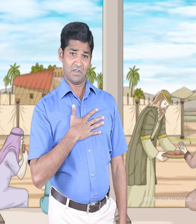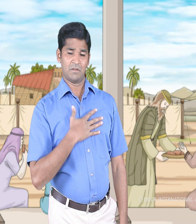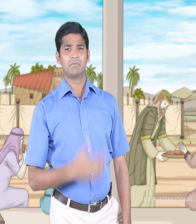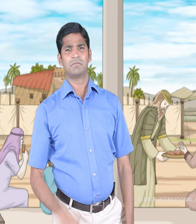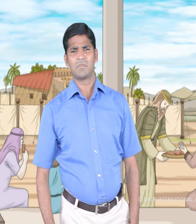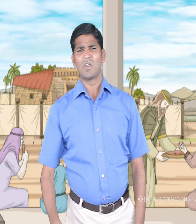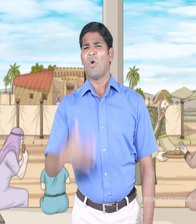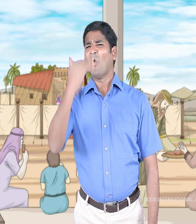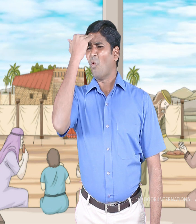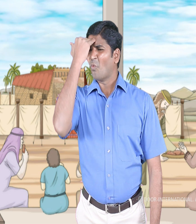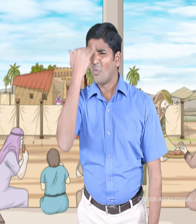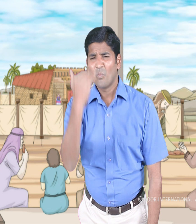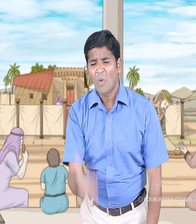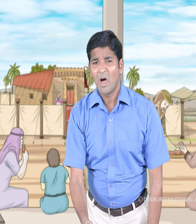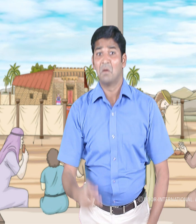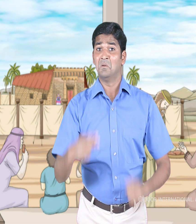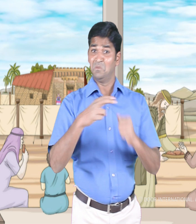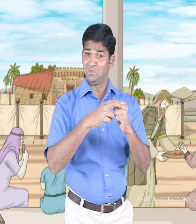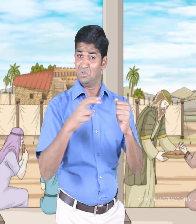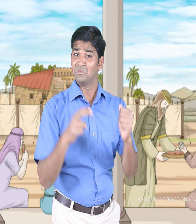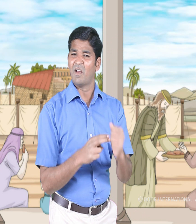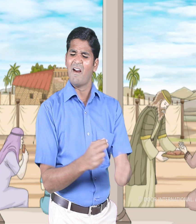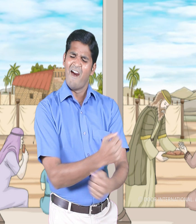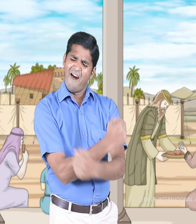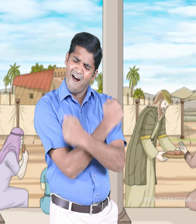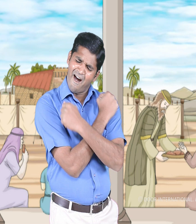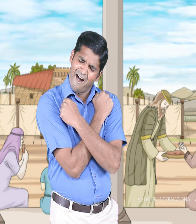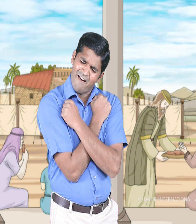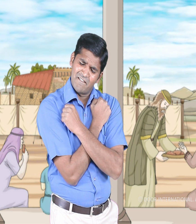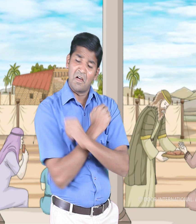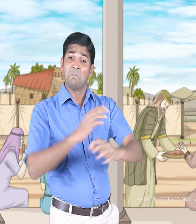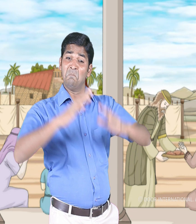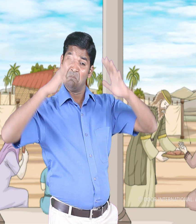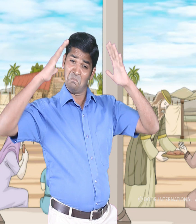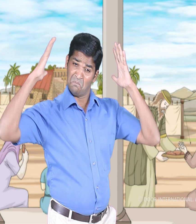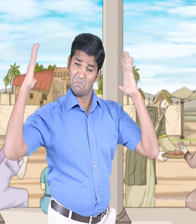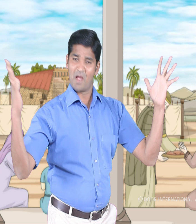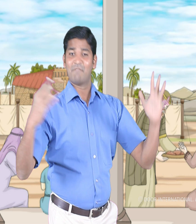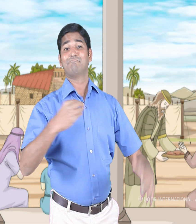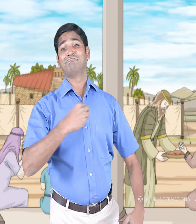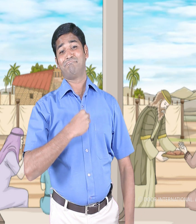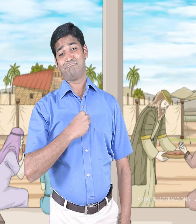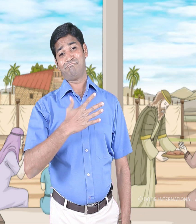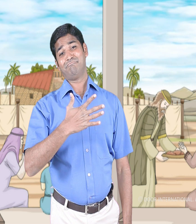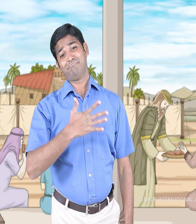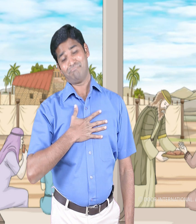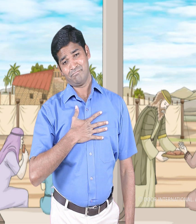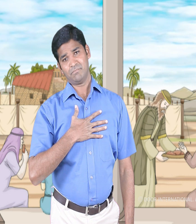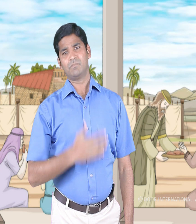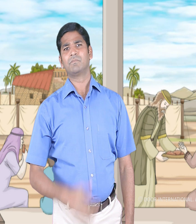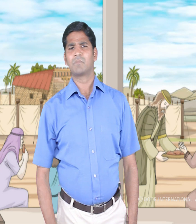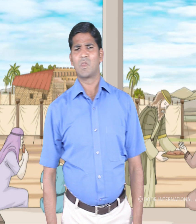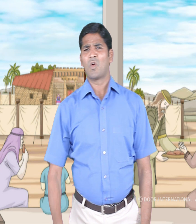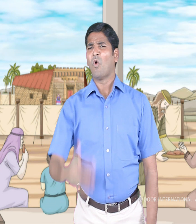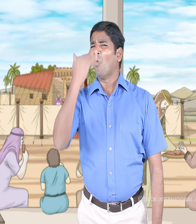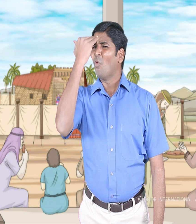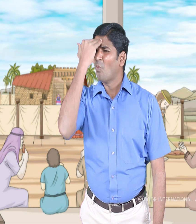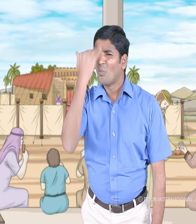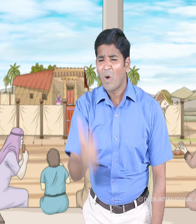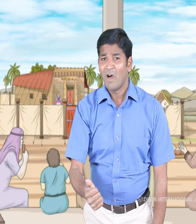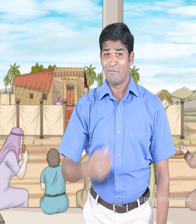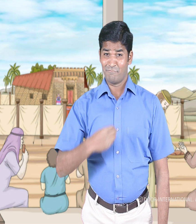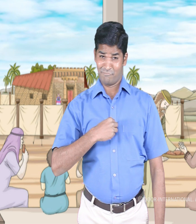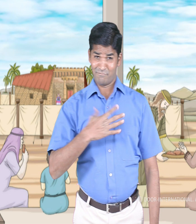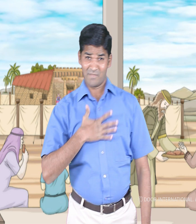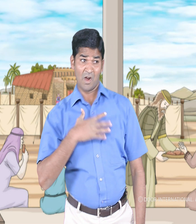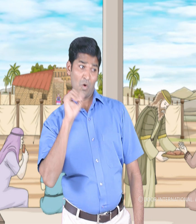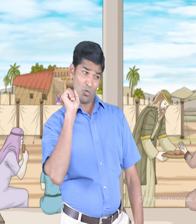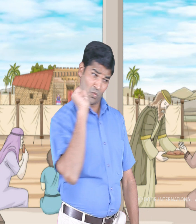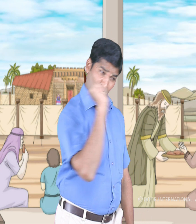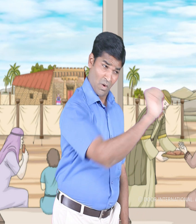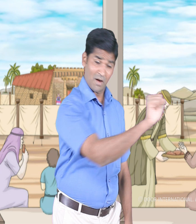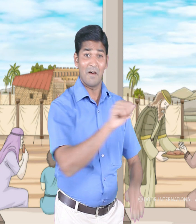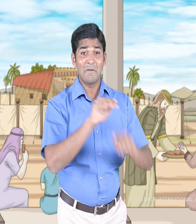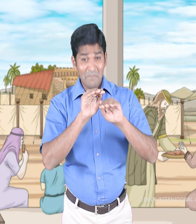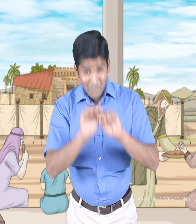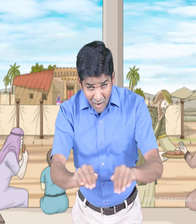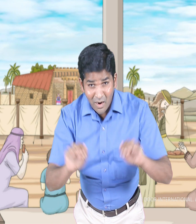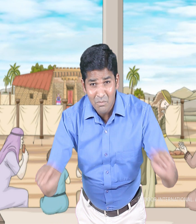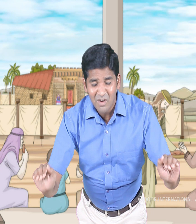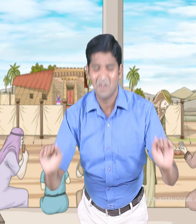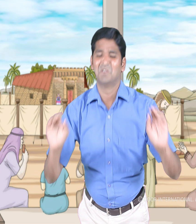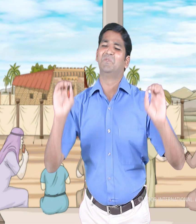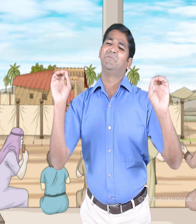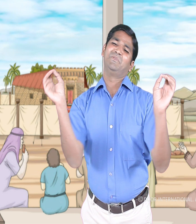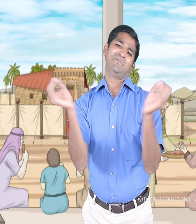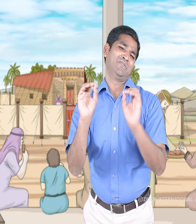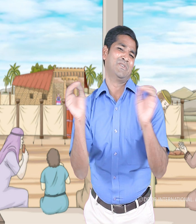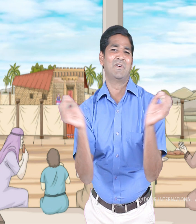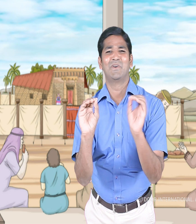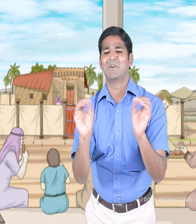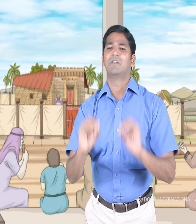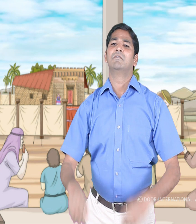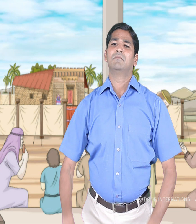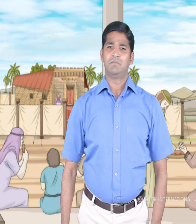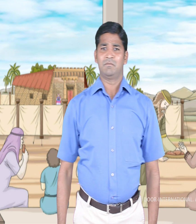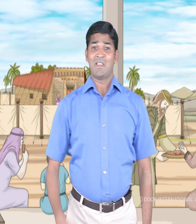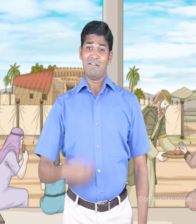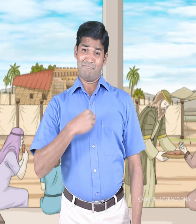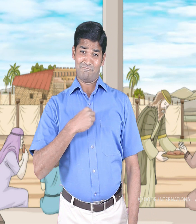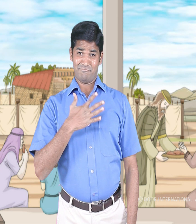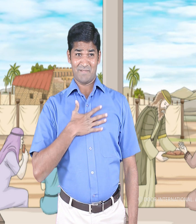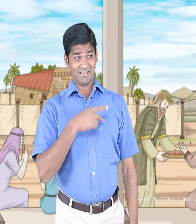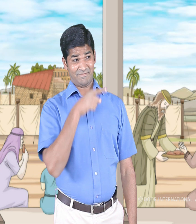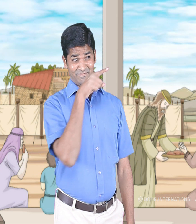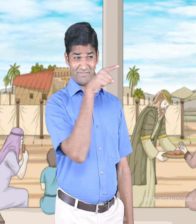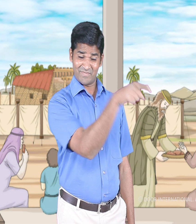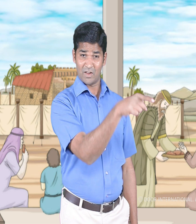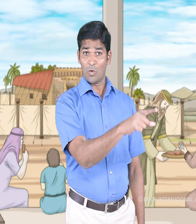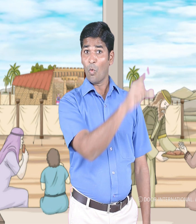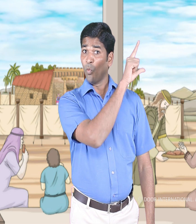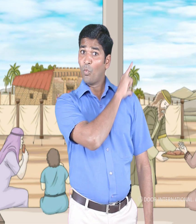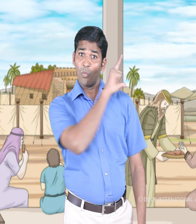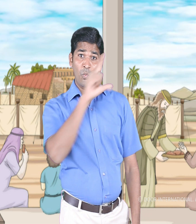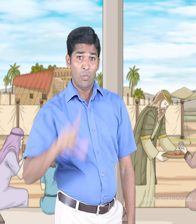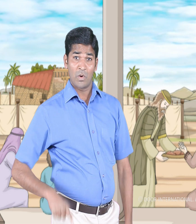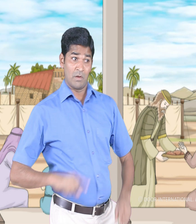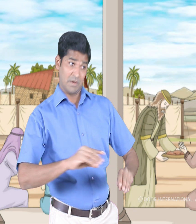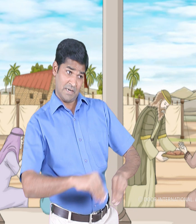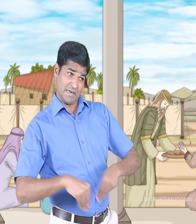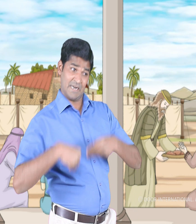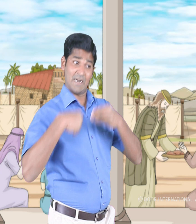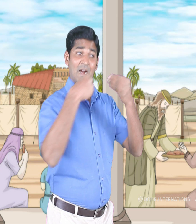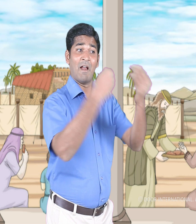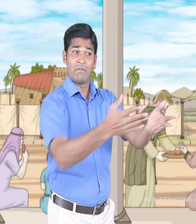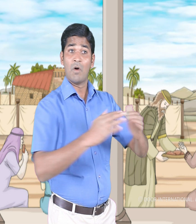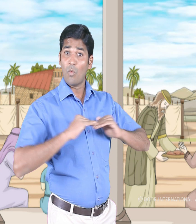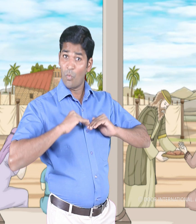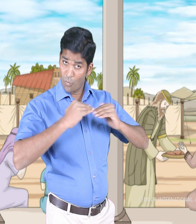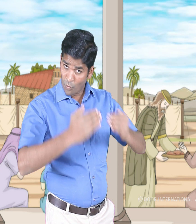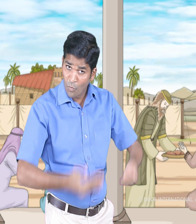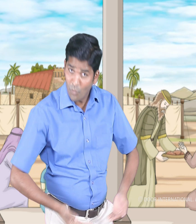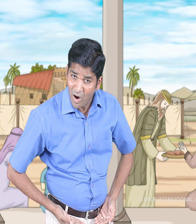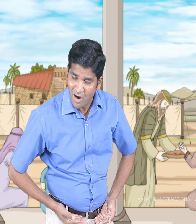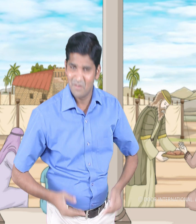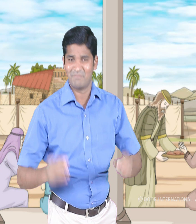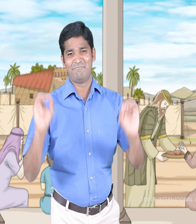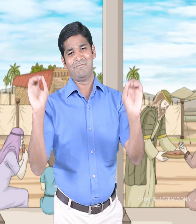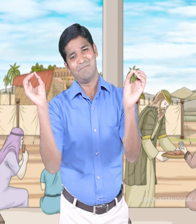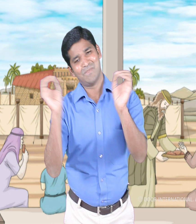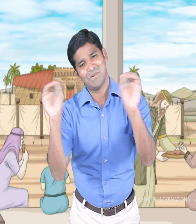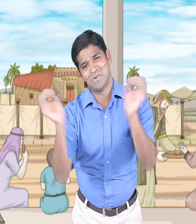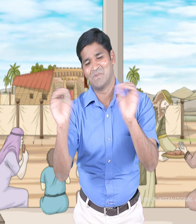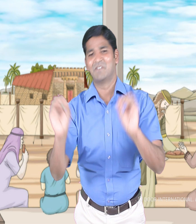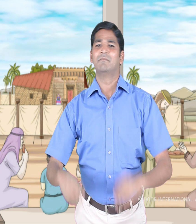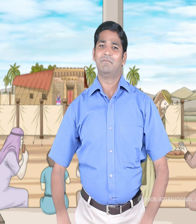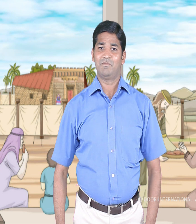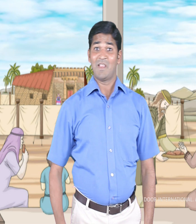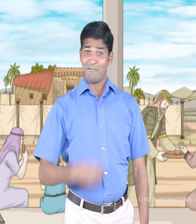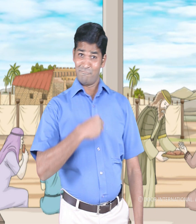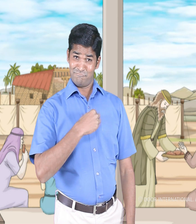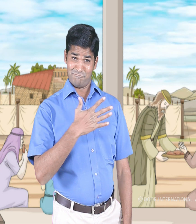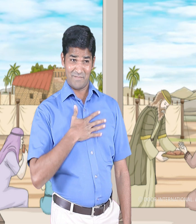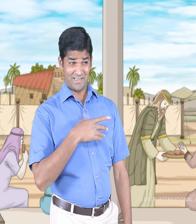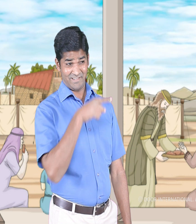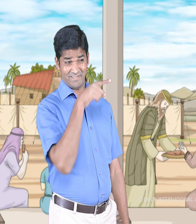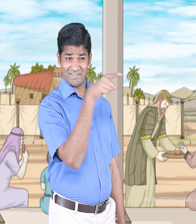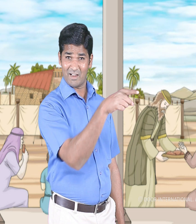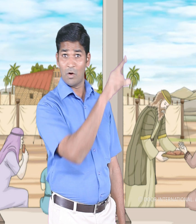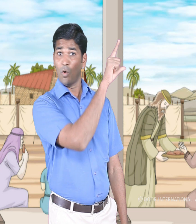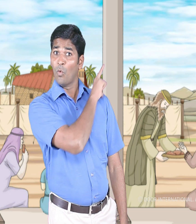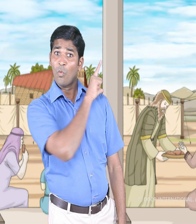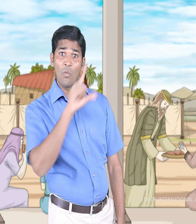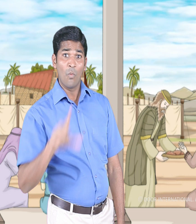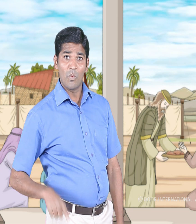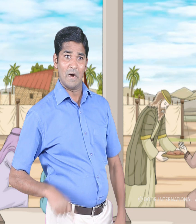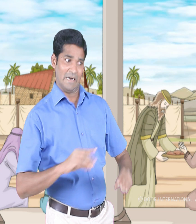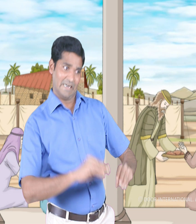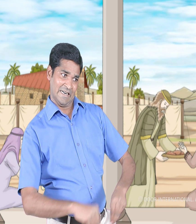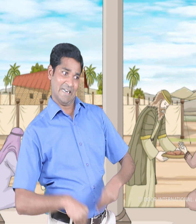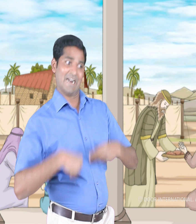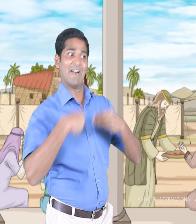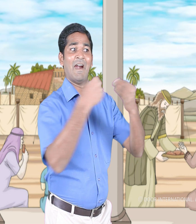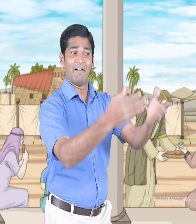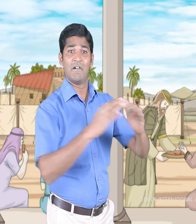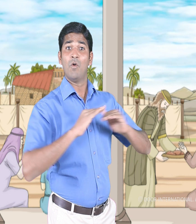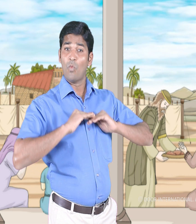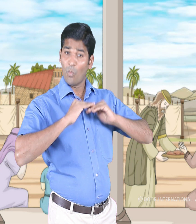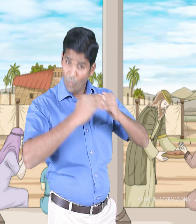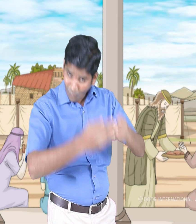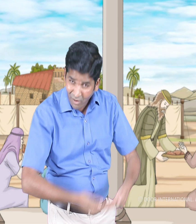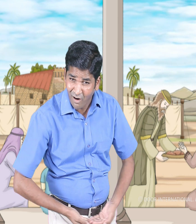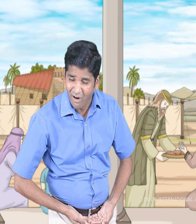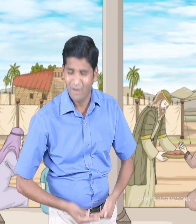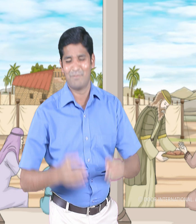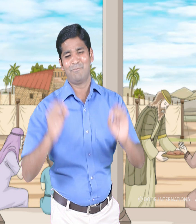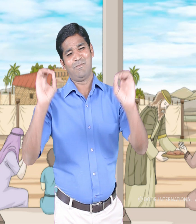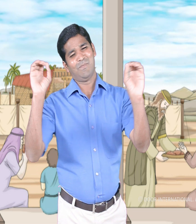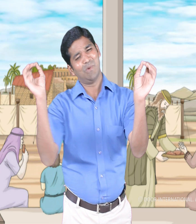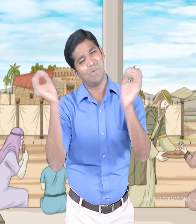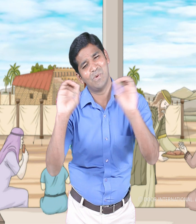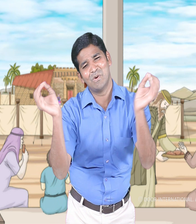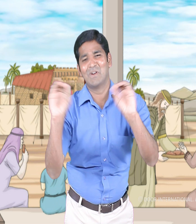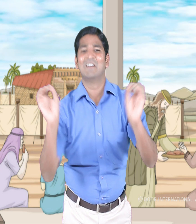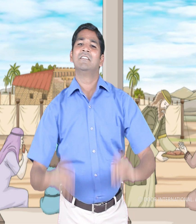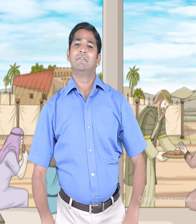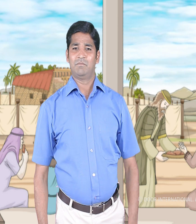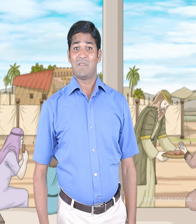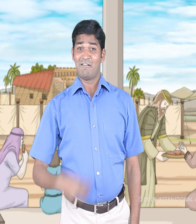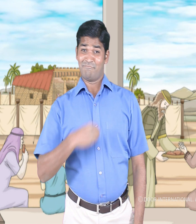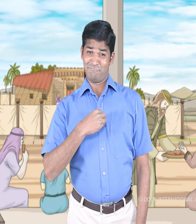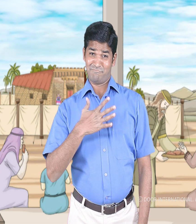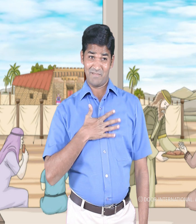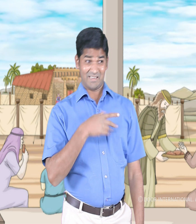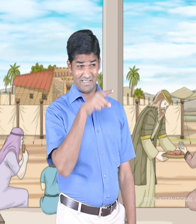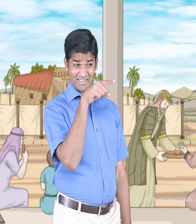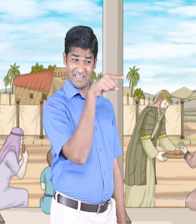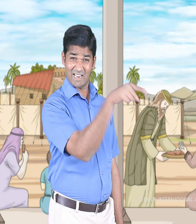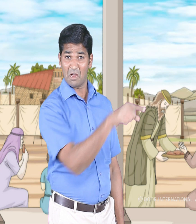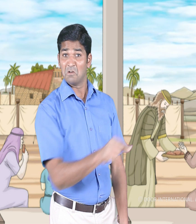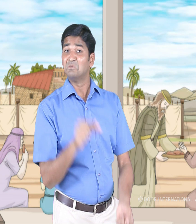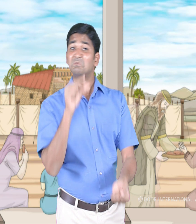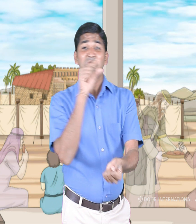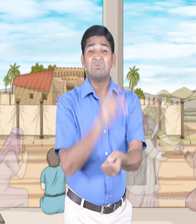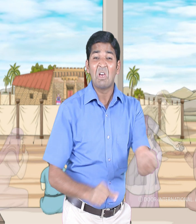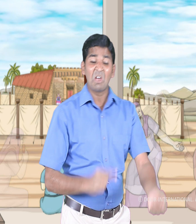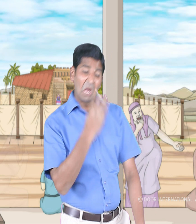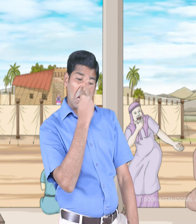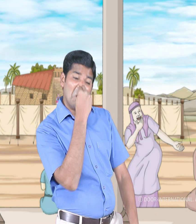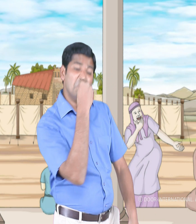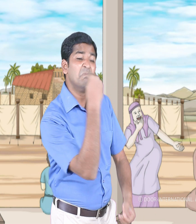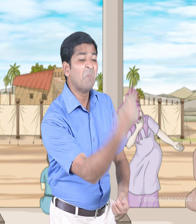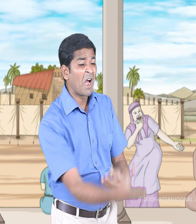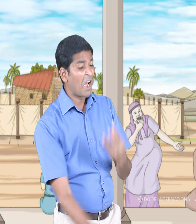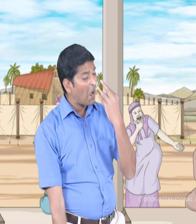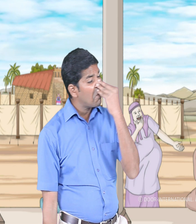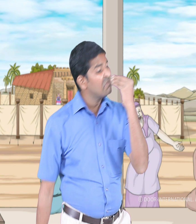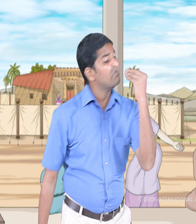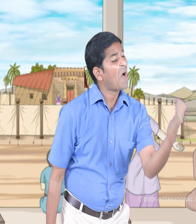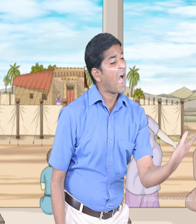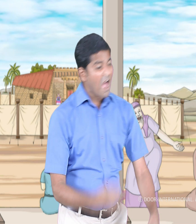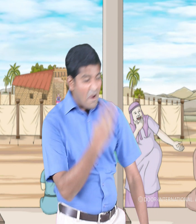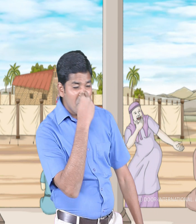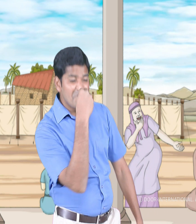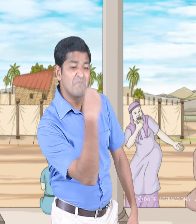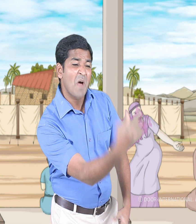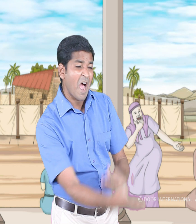But to Hannah he would give a double portion, for he loved her even though the LORD had closed her womb.